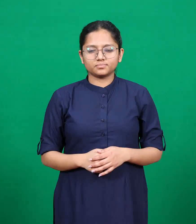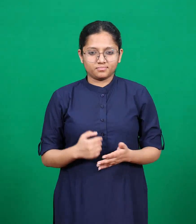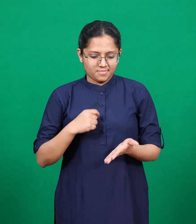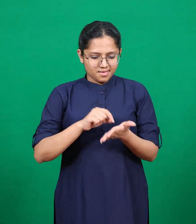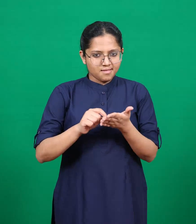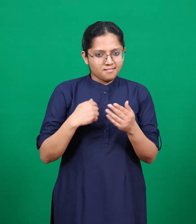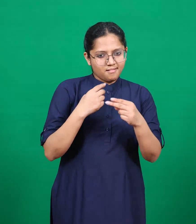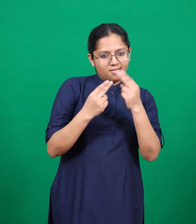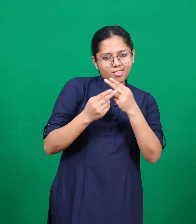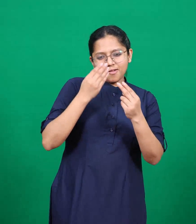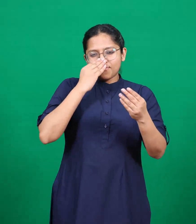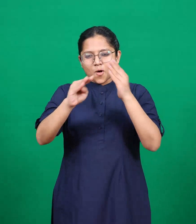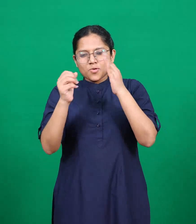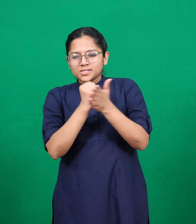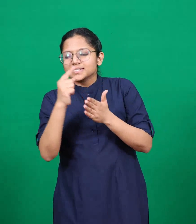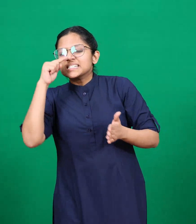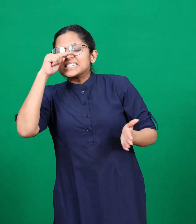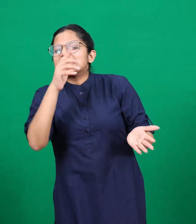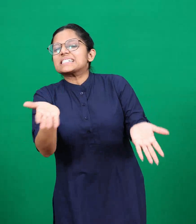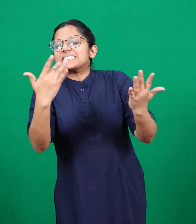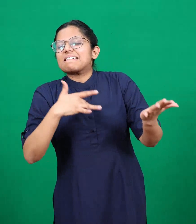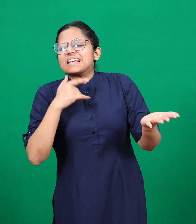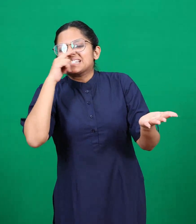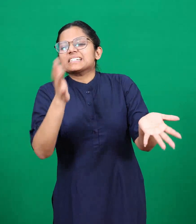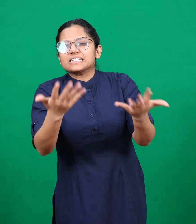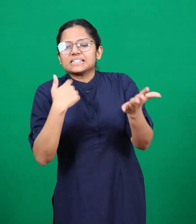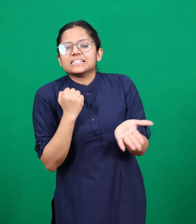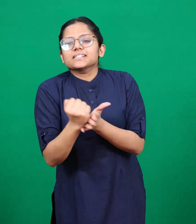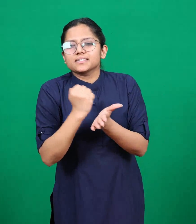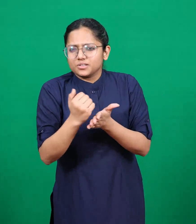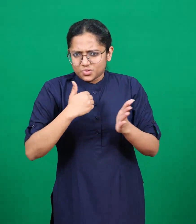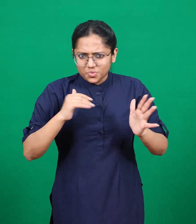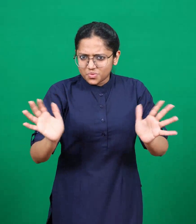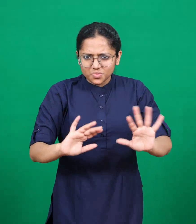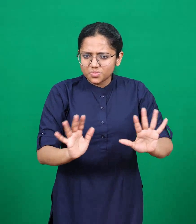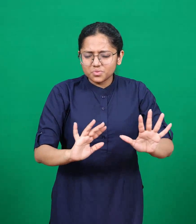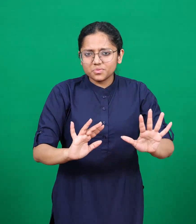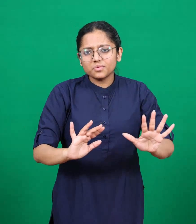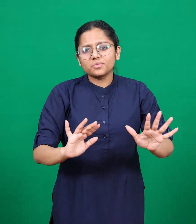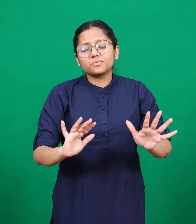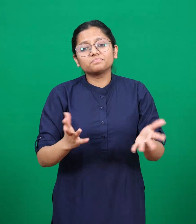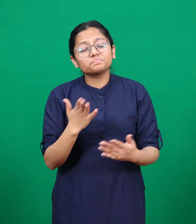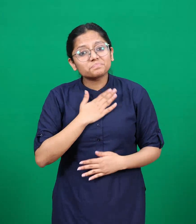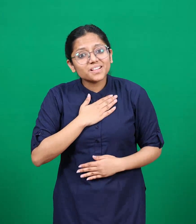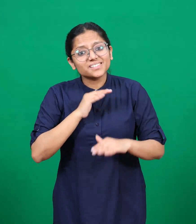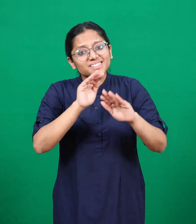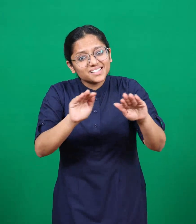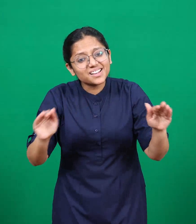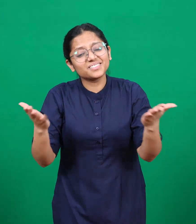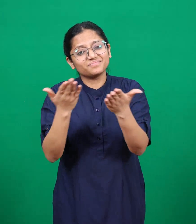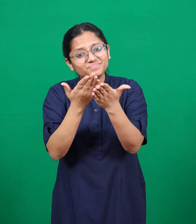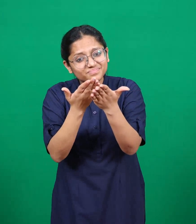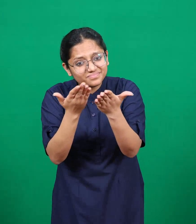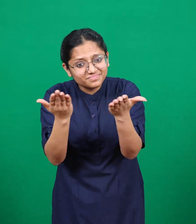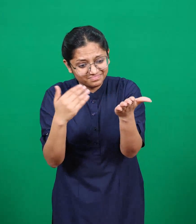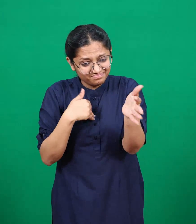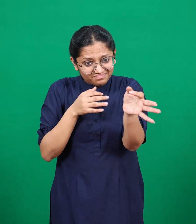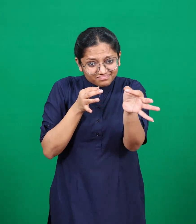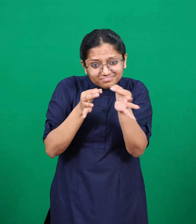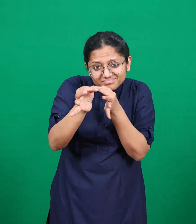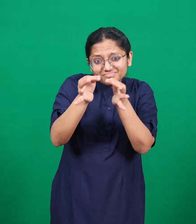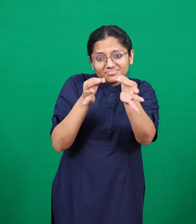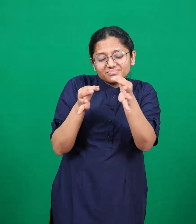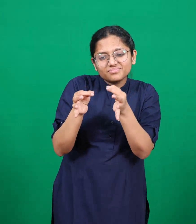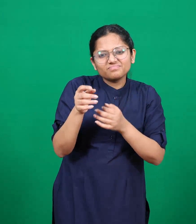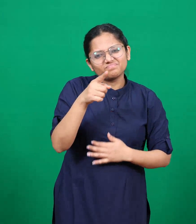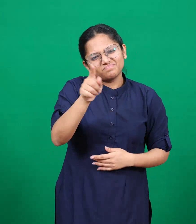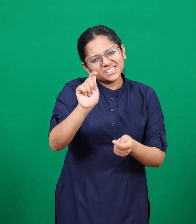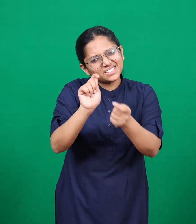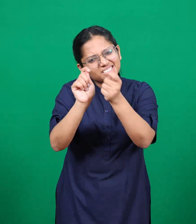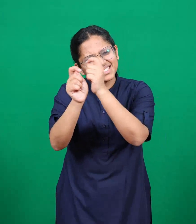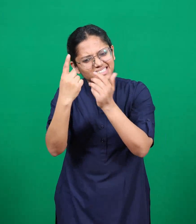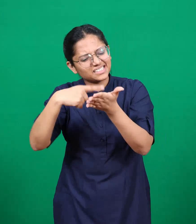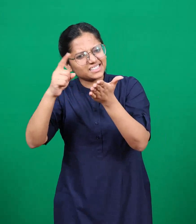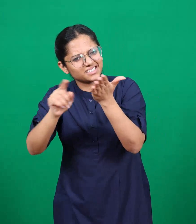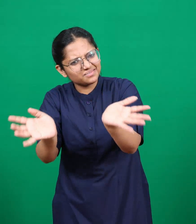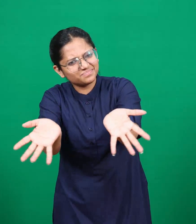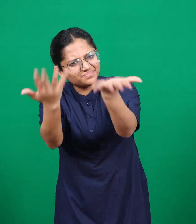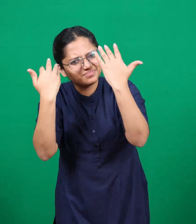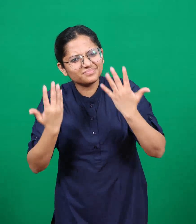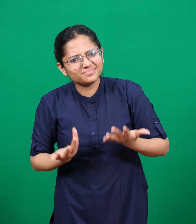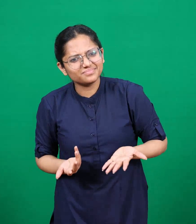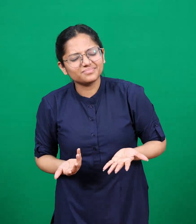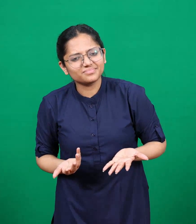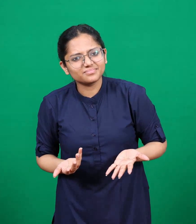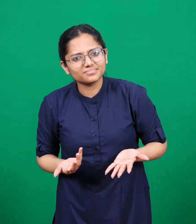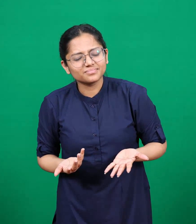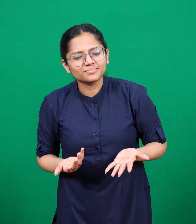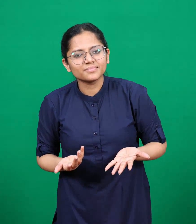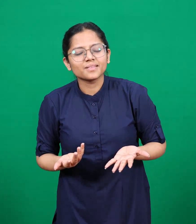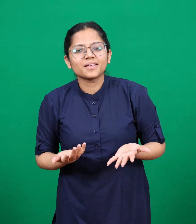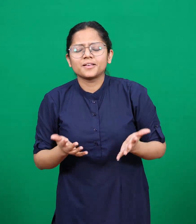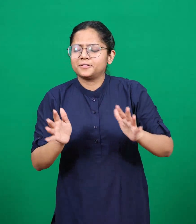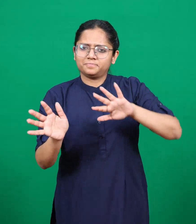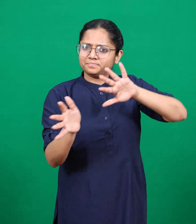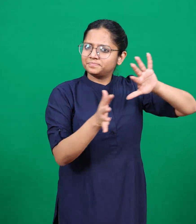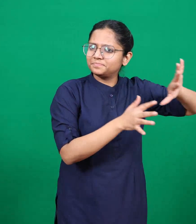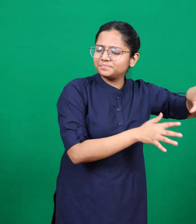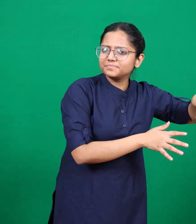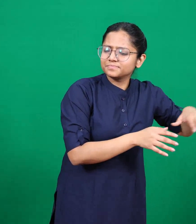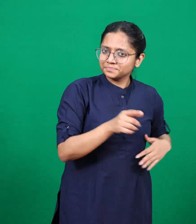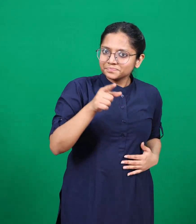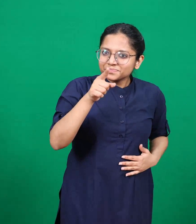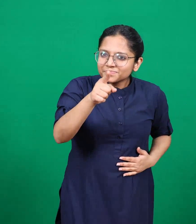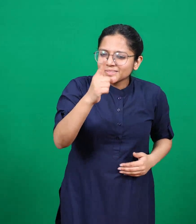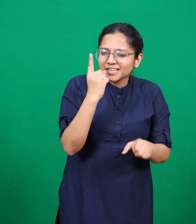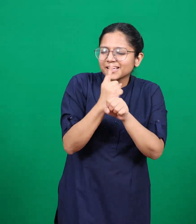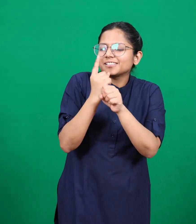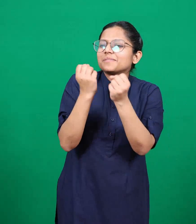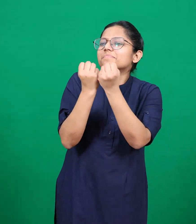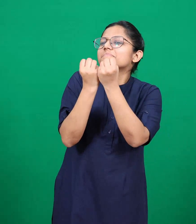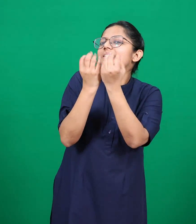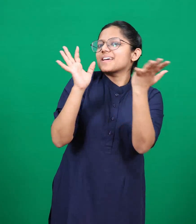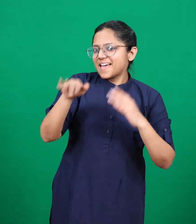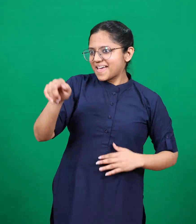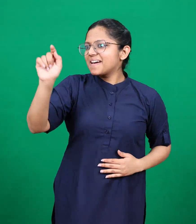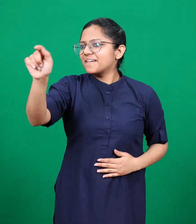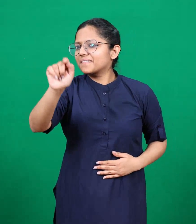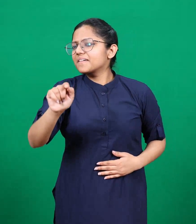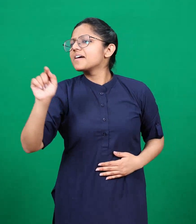I am not writing this to shame you, but to warn you as my beloved children.